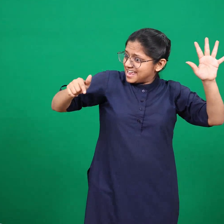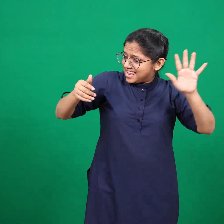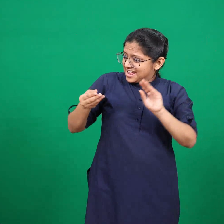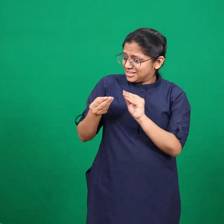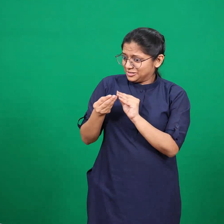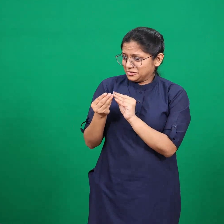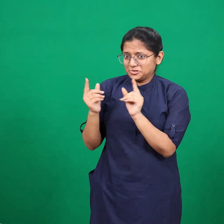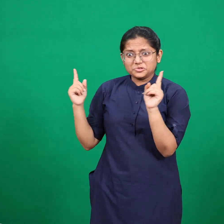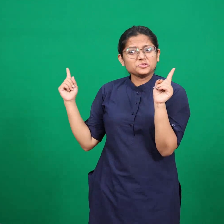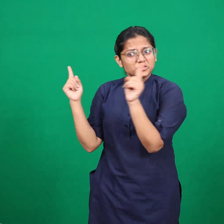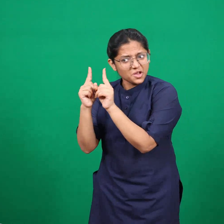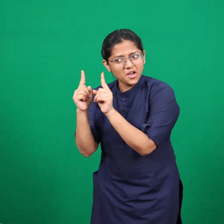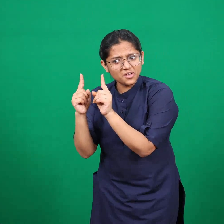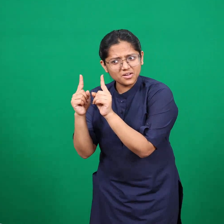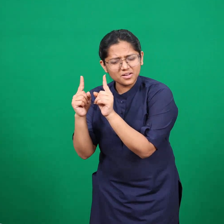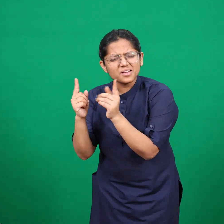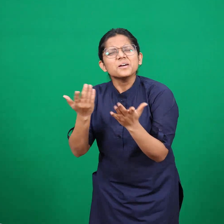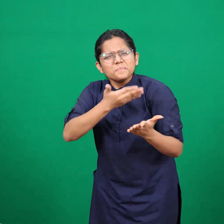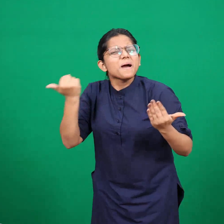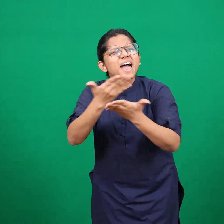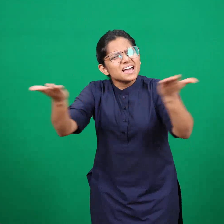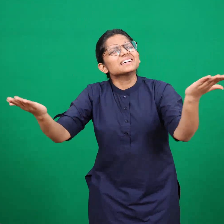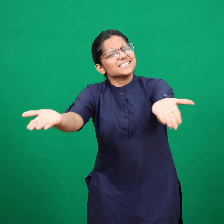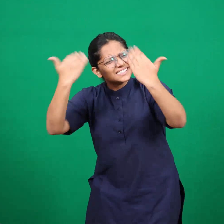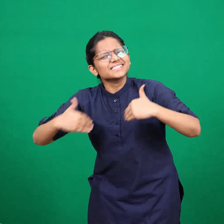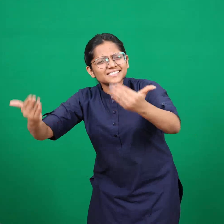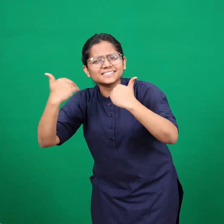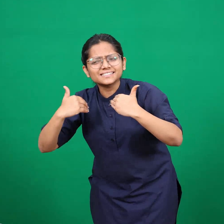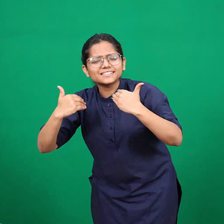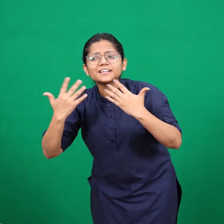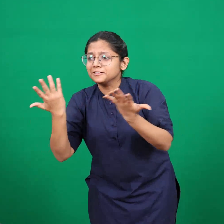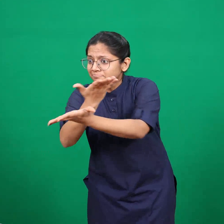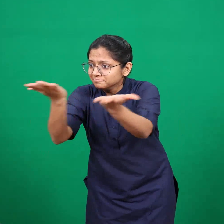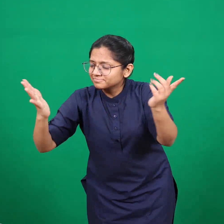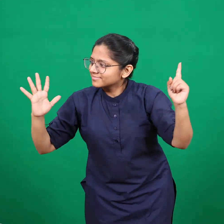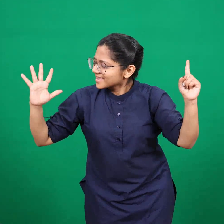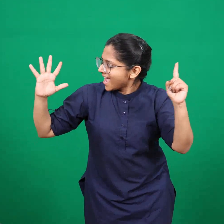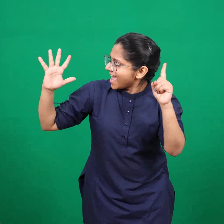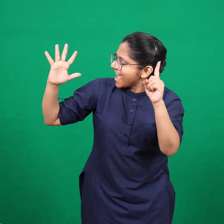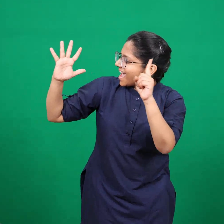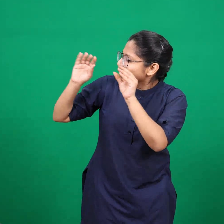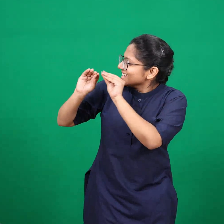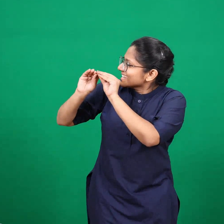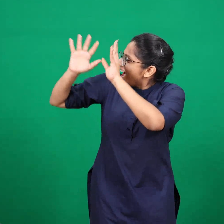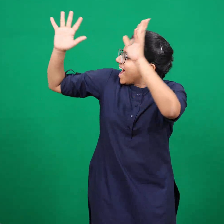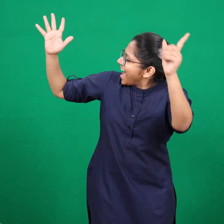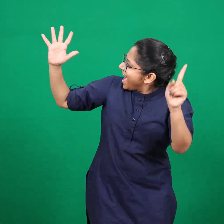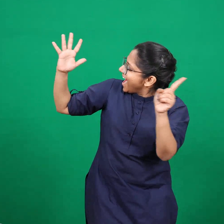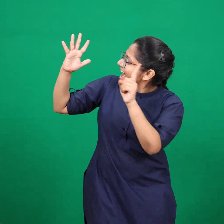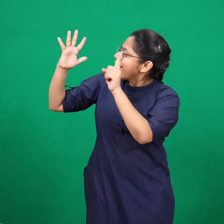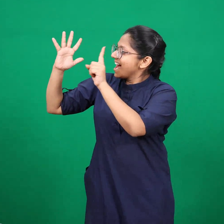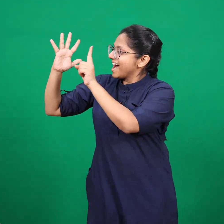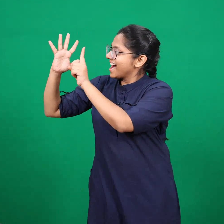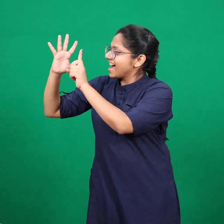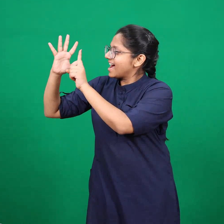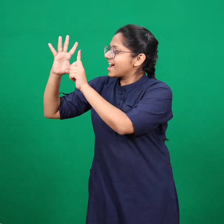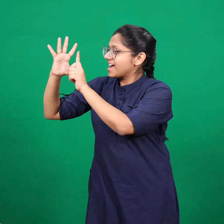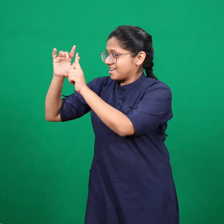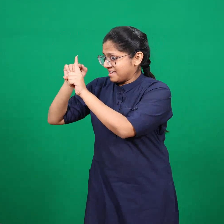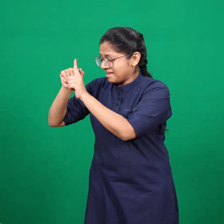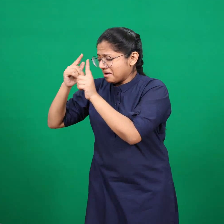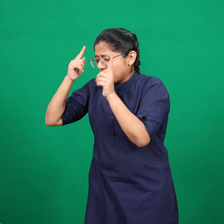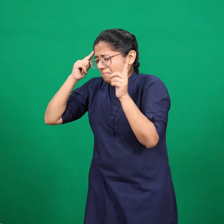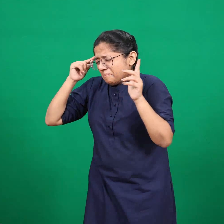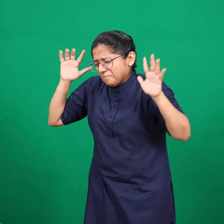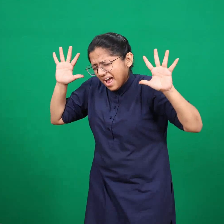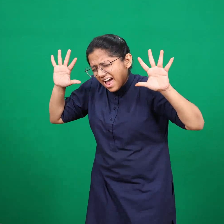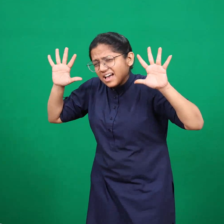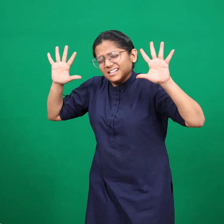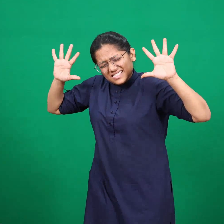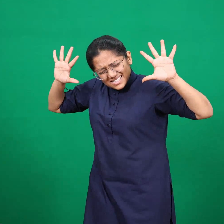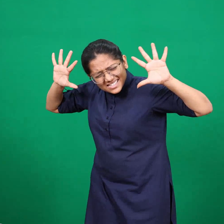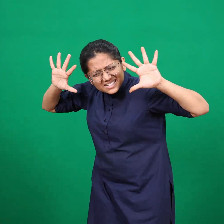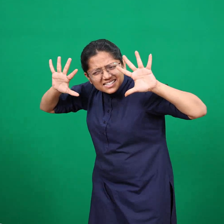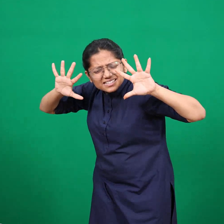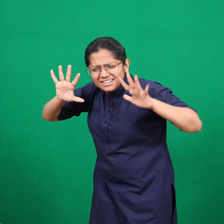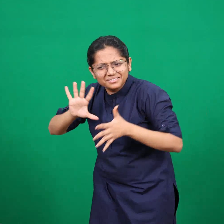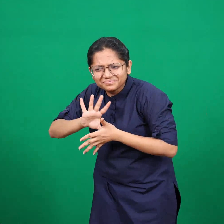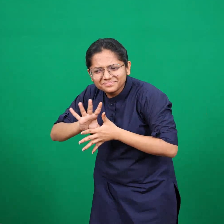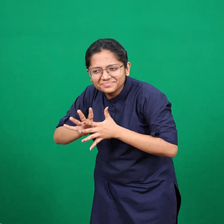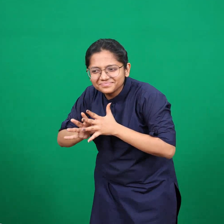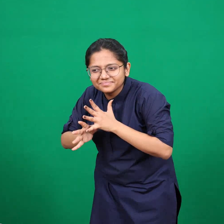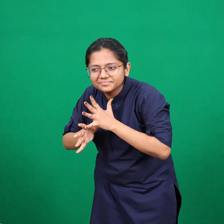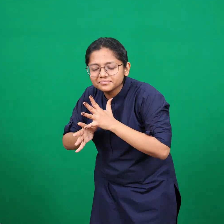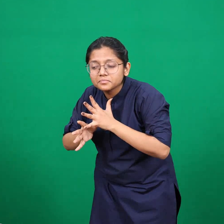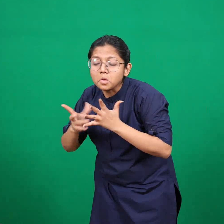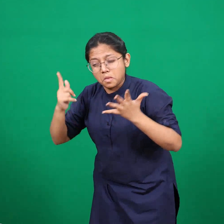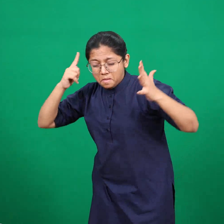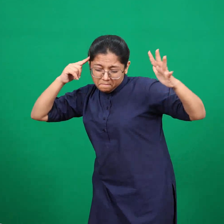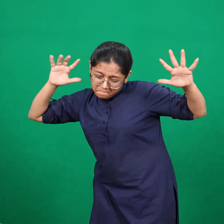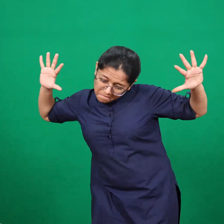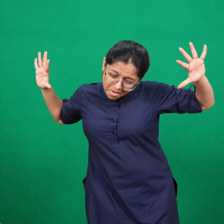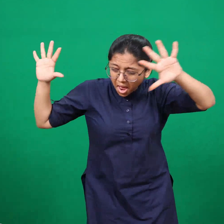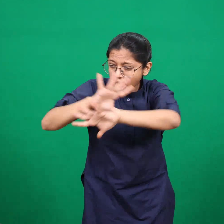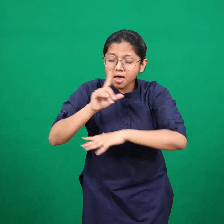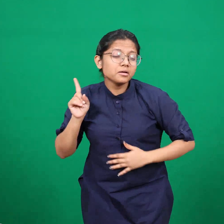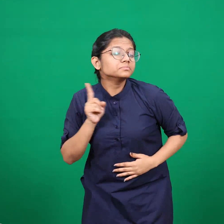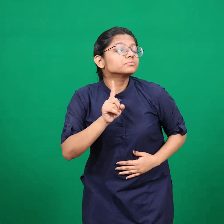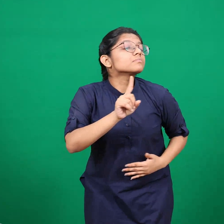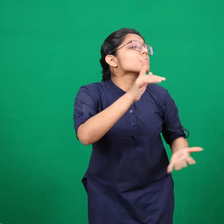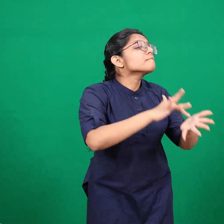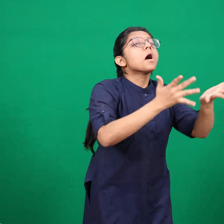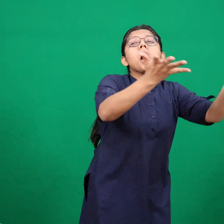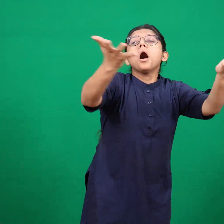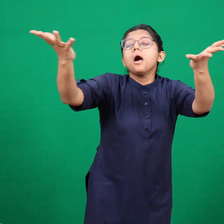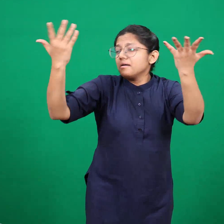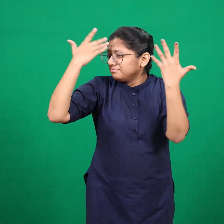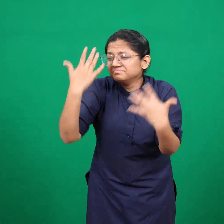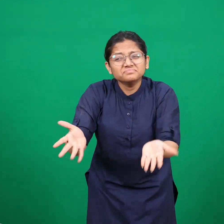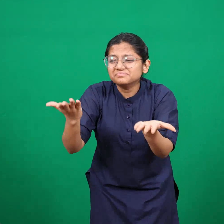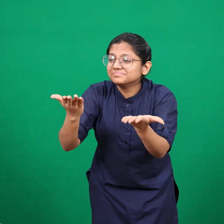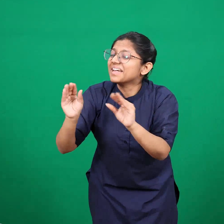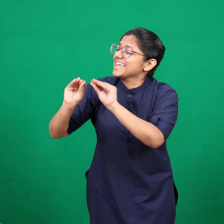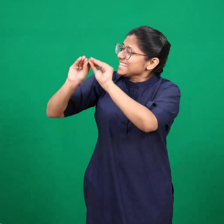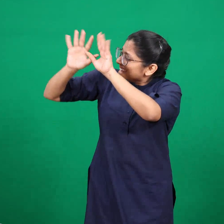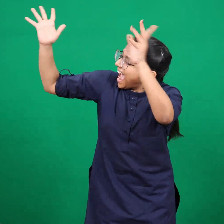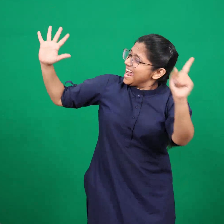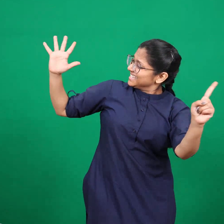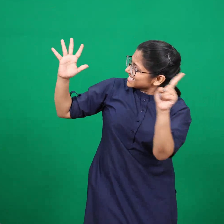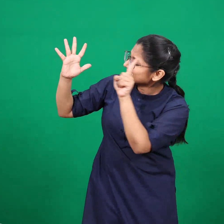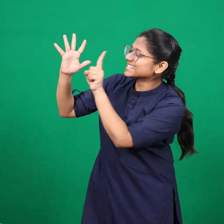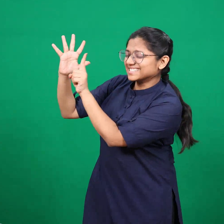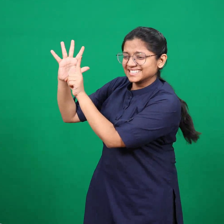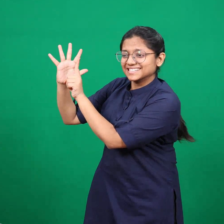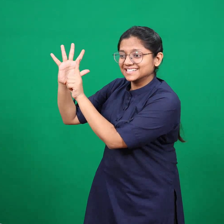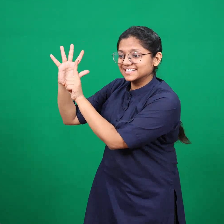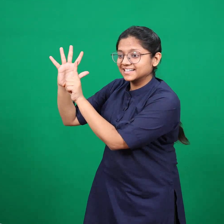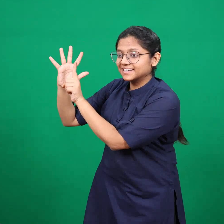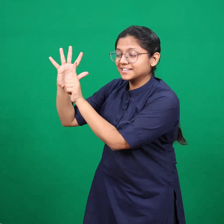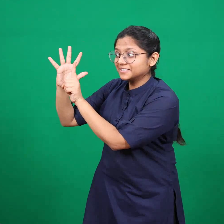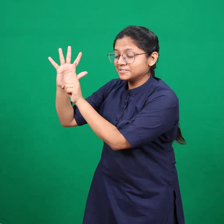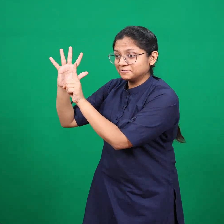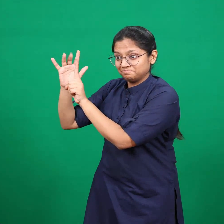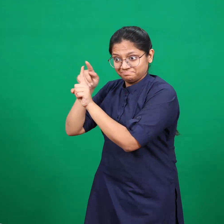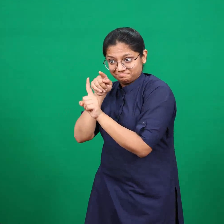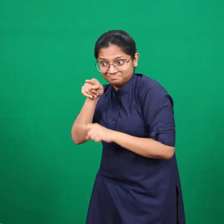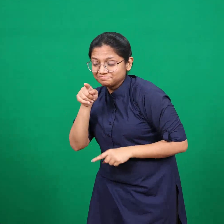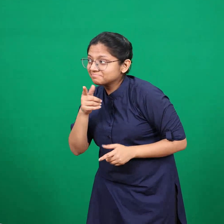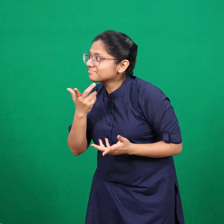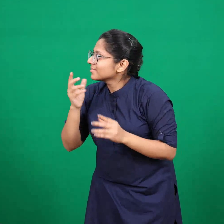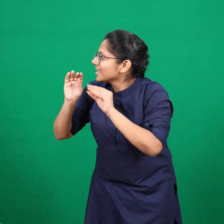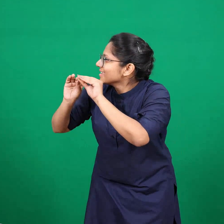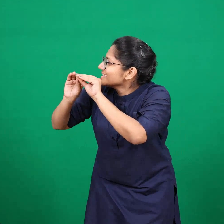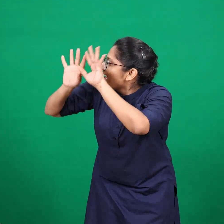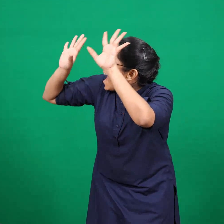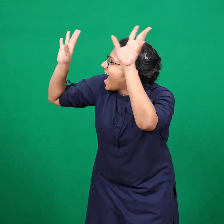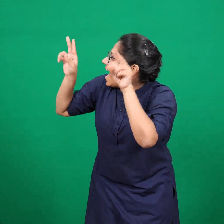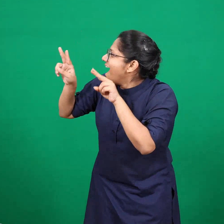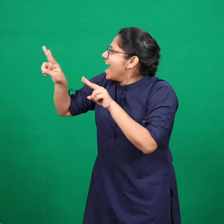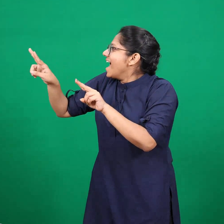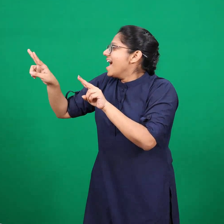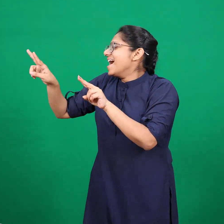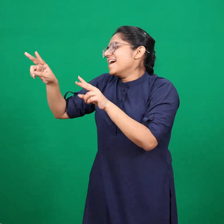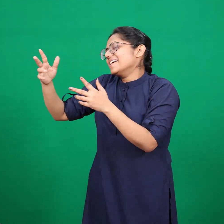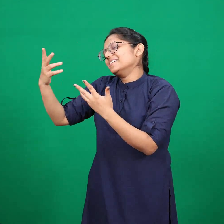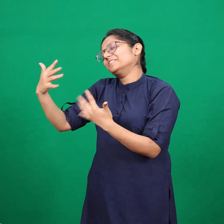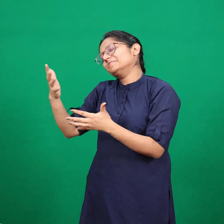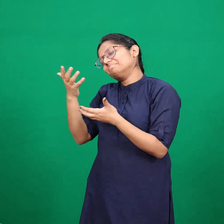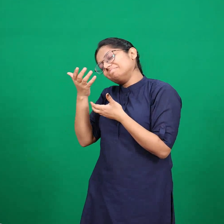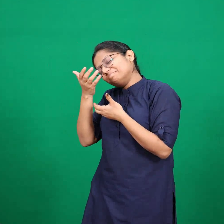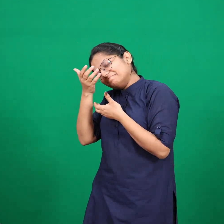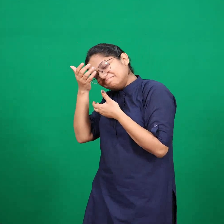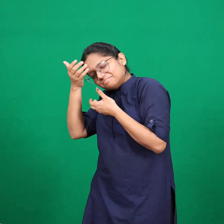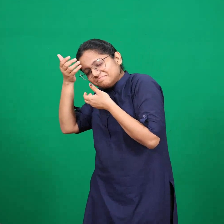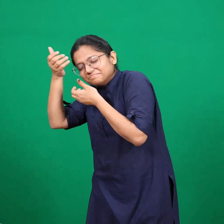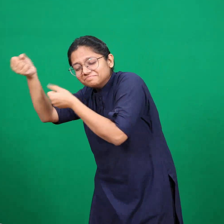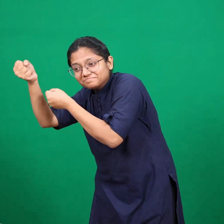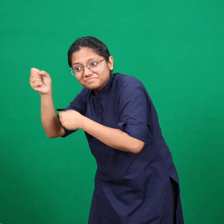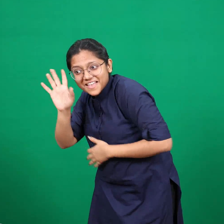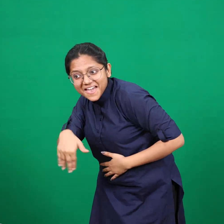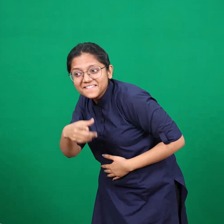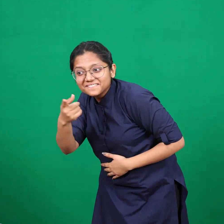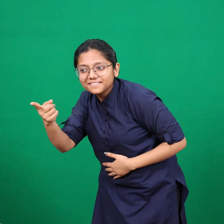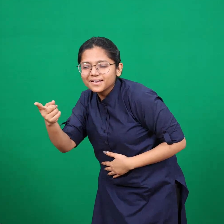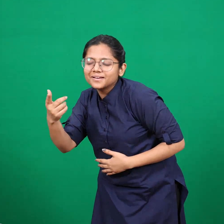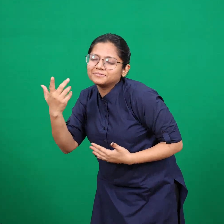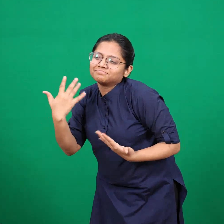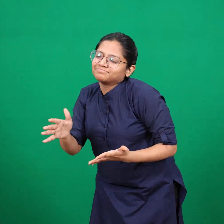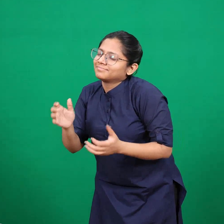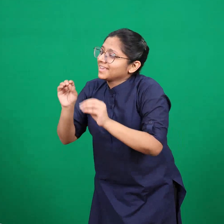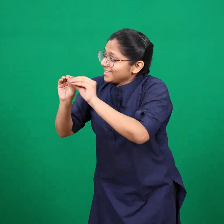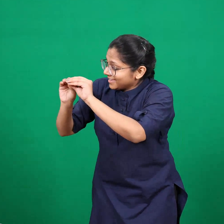Walk while you have the Light, so that darkness will not overtake you. The one who walks in the darkness does not know where he is going.